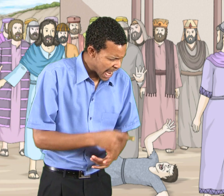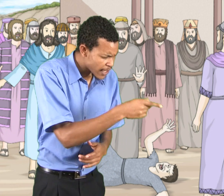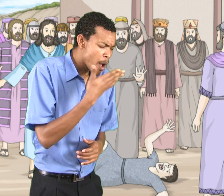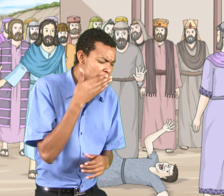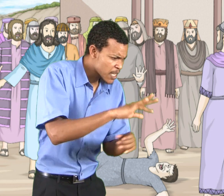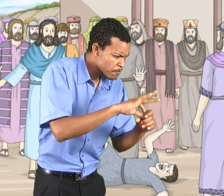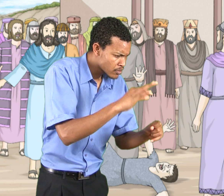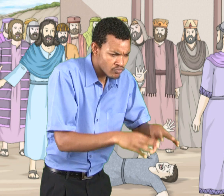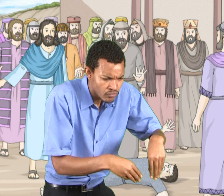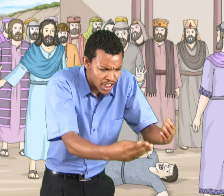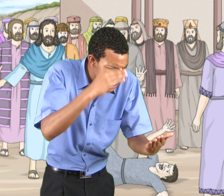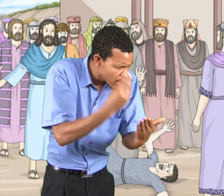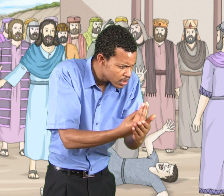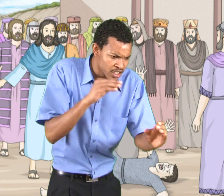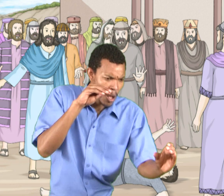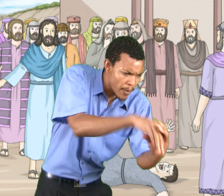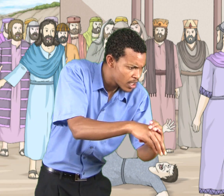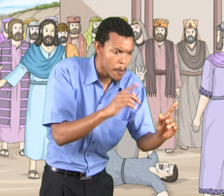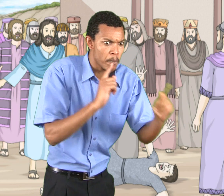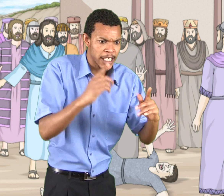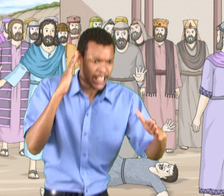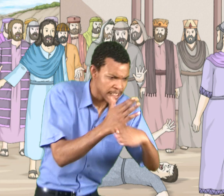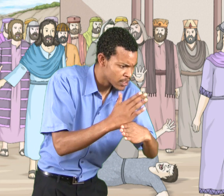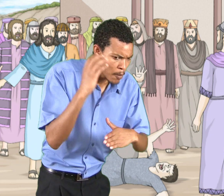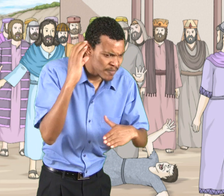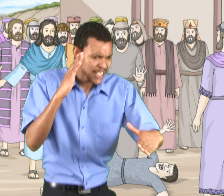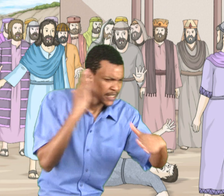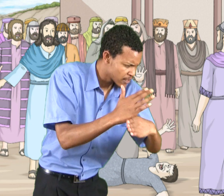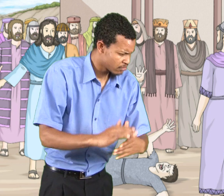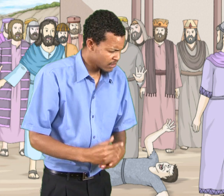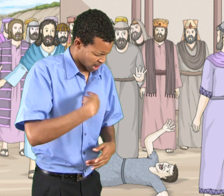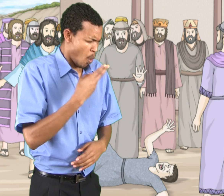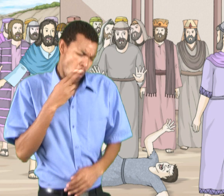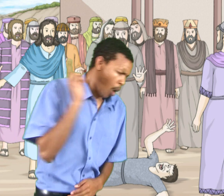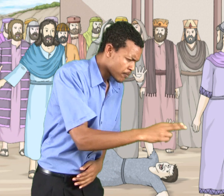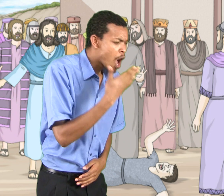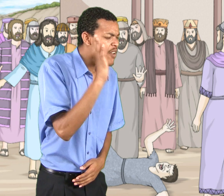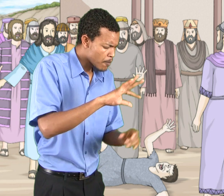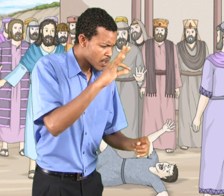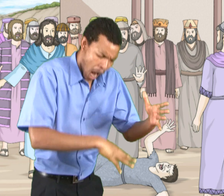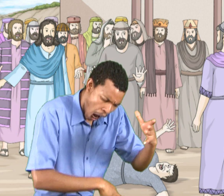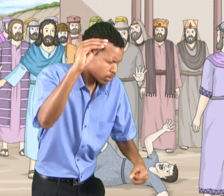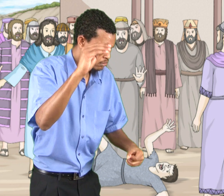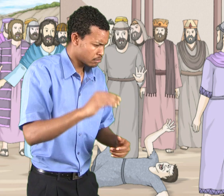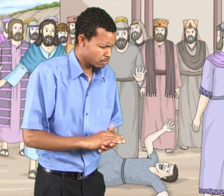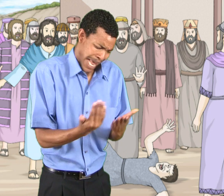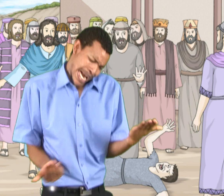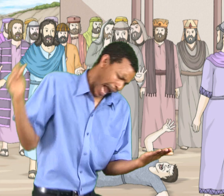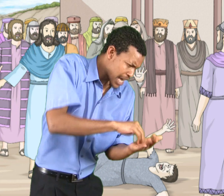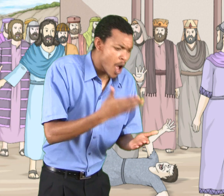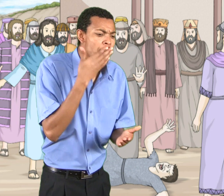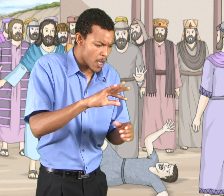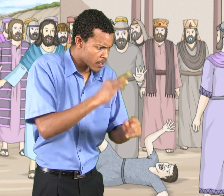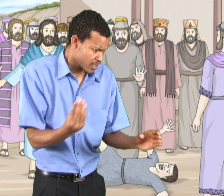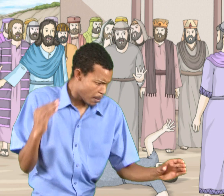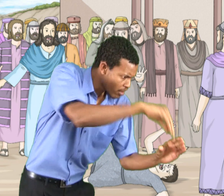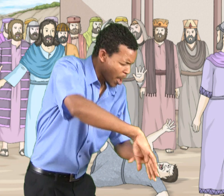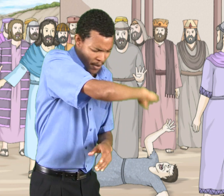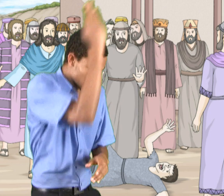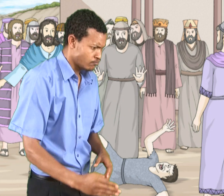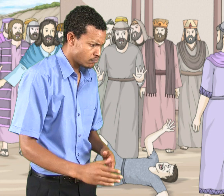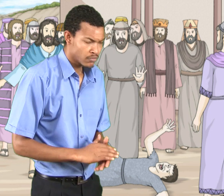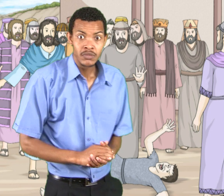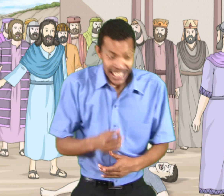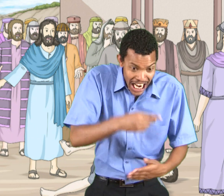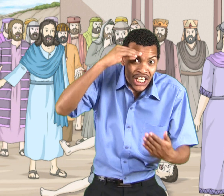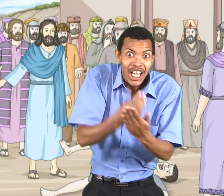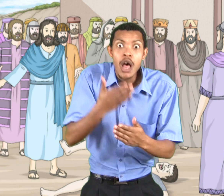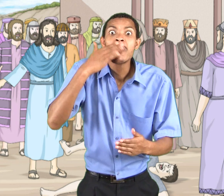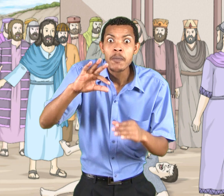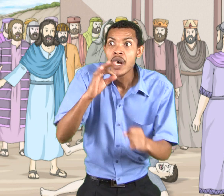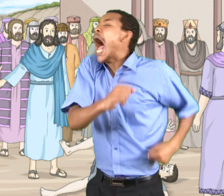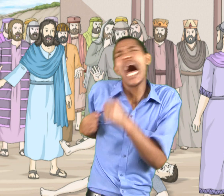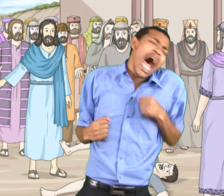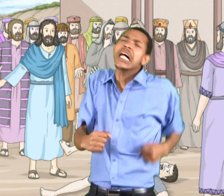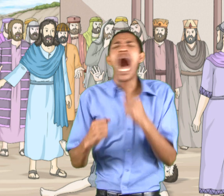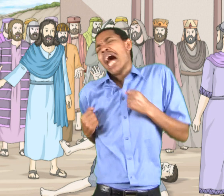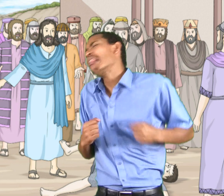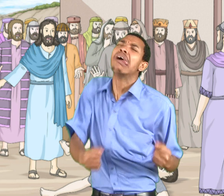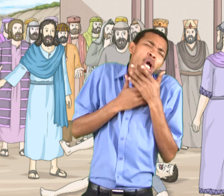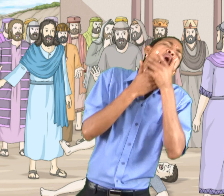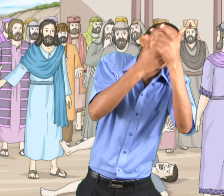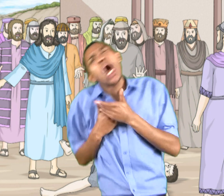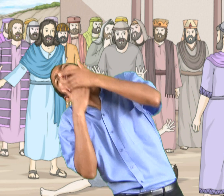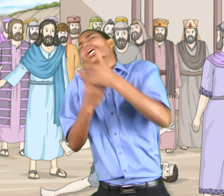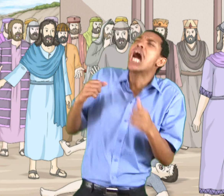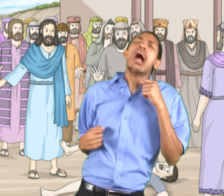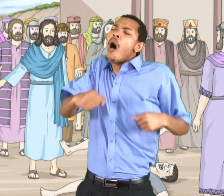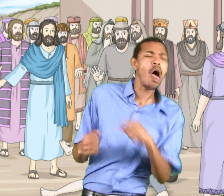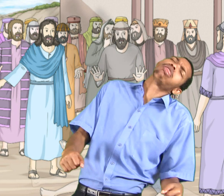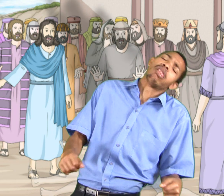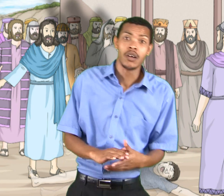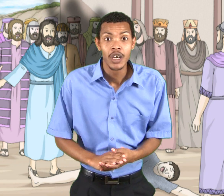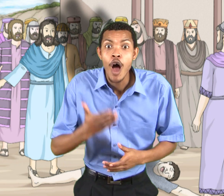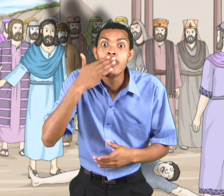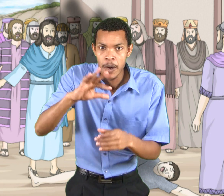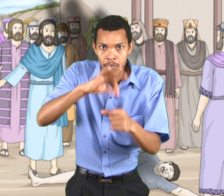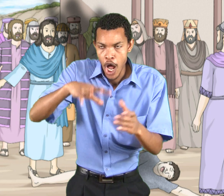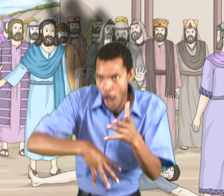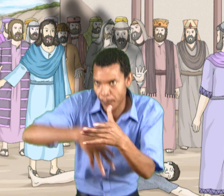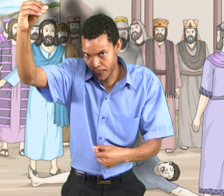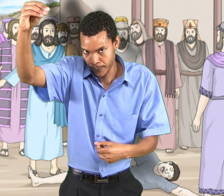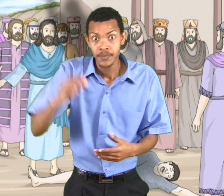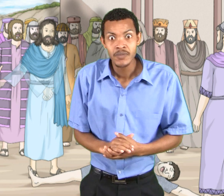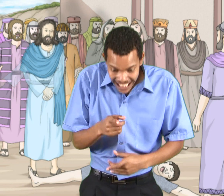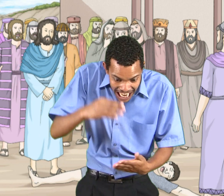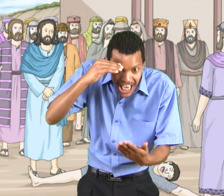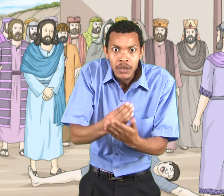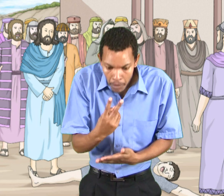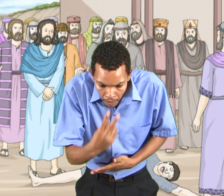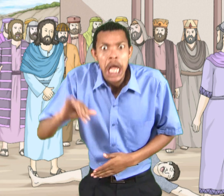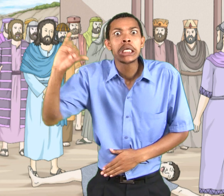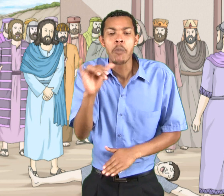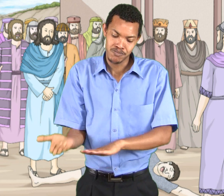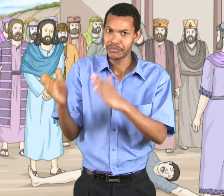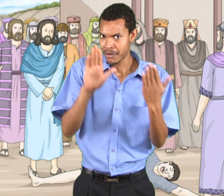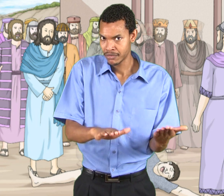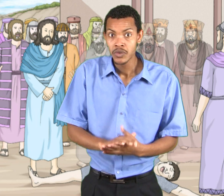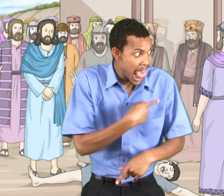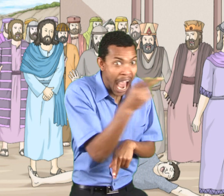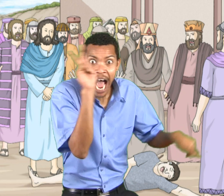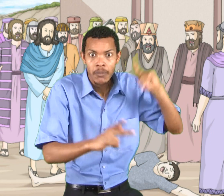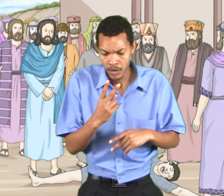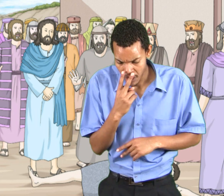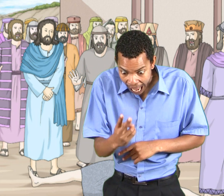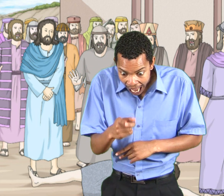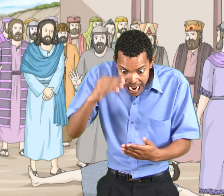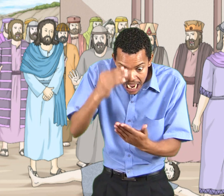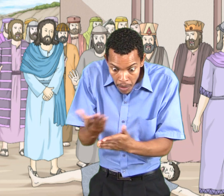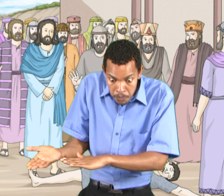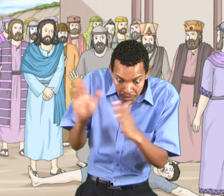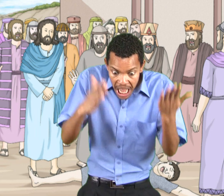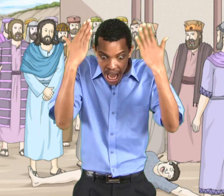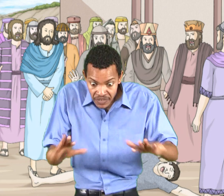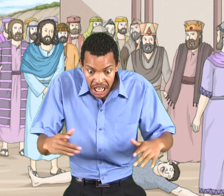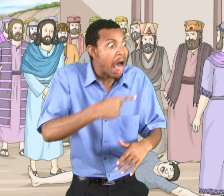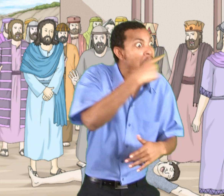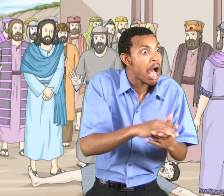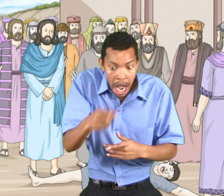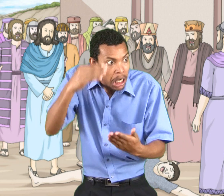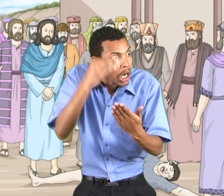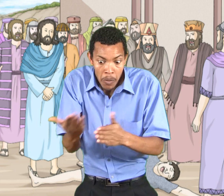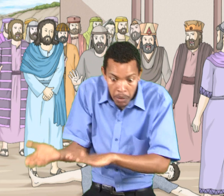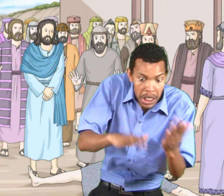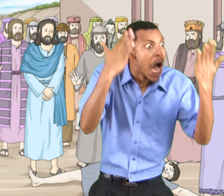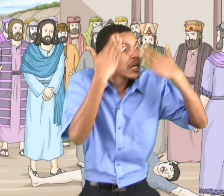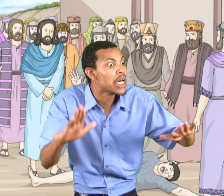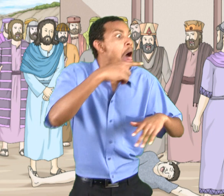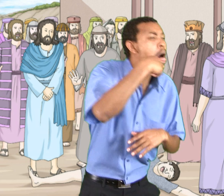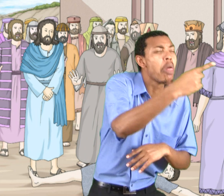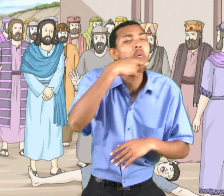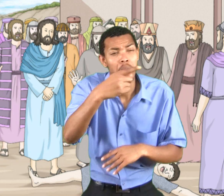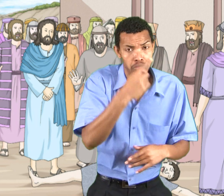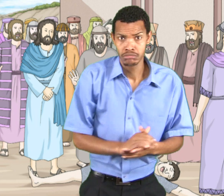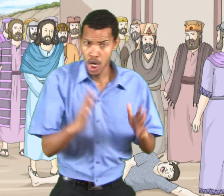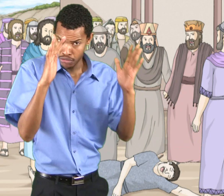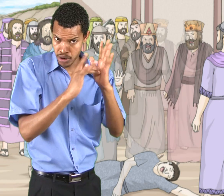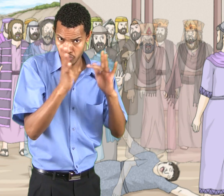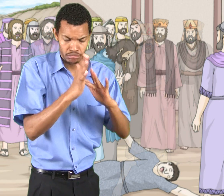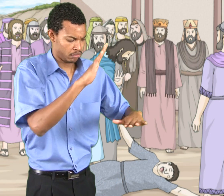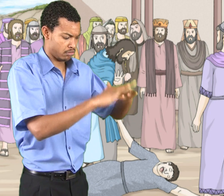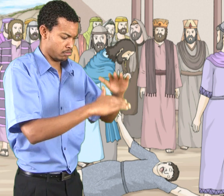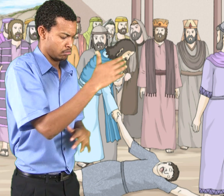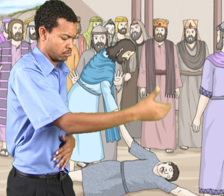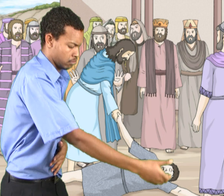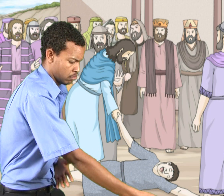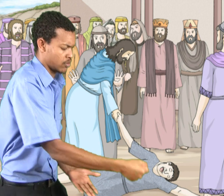“You deaf and mute spirit,” He said, “I command you to come out and never enter him again.” After shrieking and convulsing him violently, the spirit came out. The boy became like a corpse, so that many said, “He is dead.”